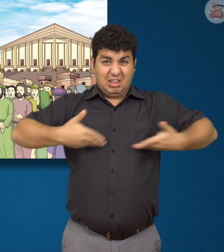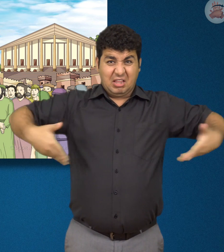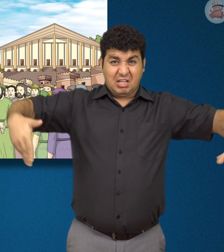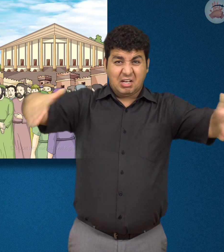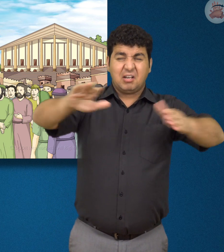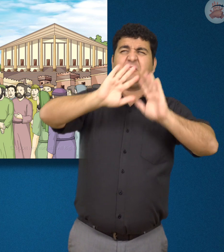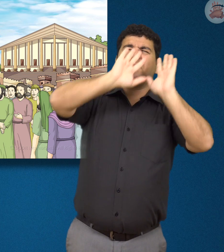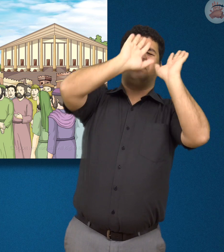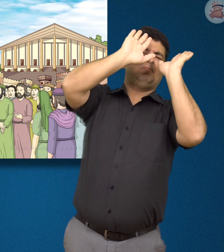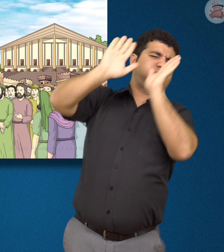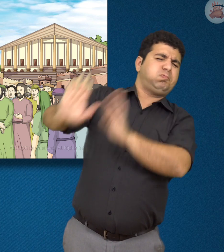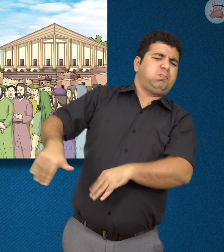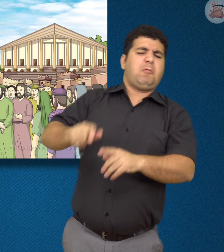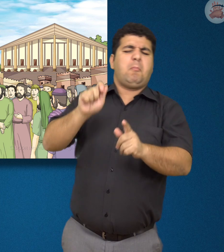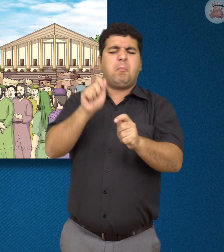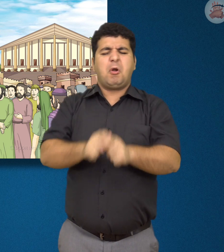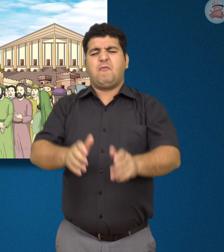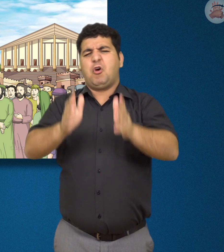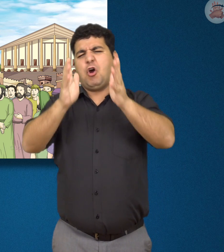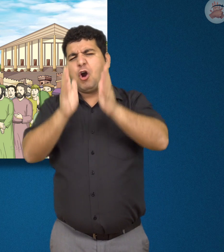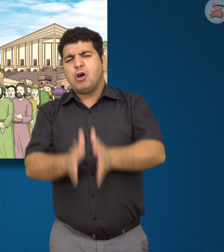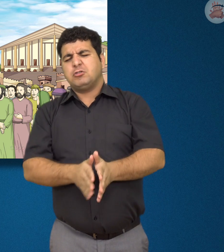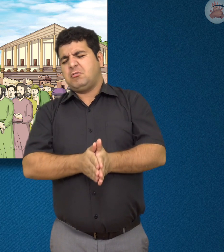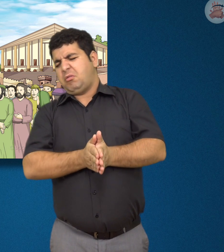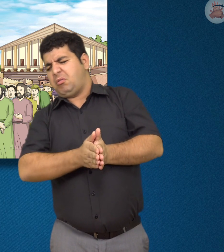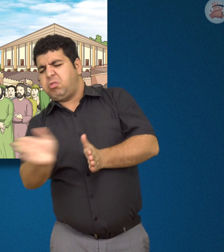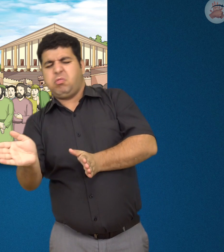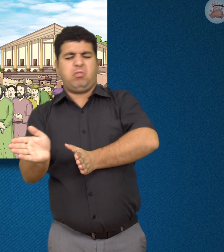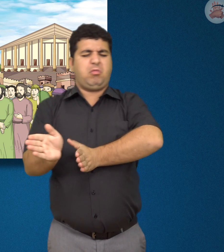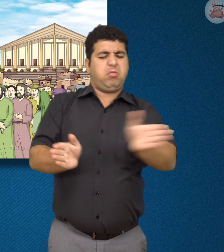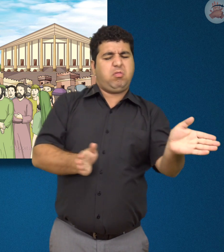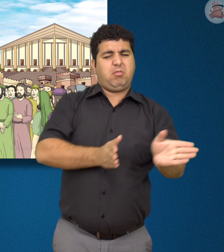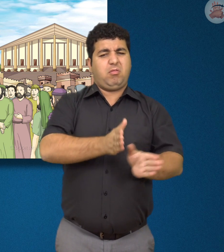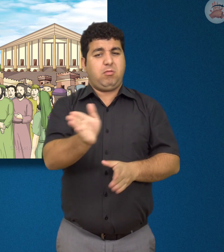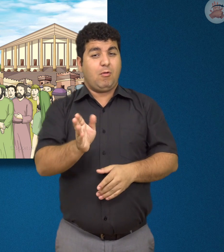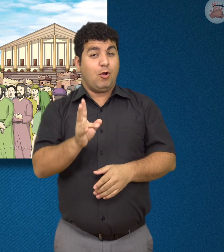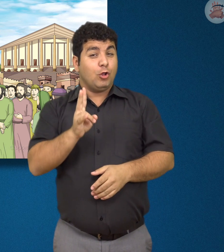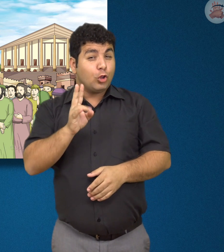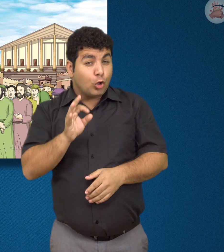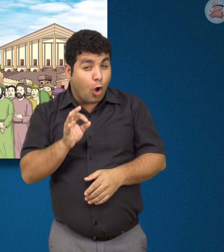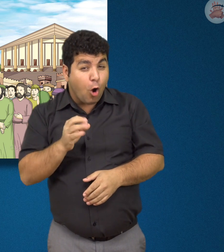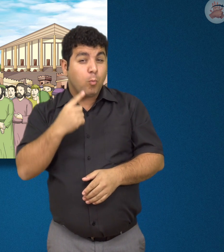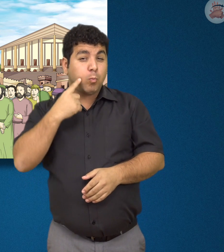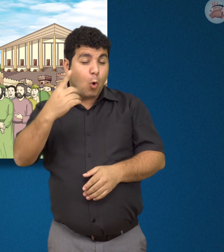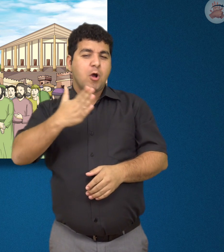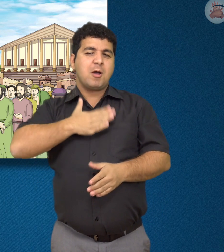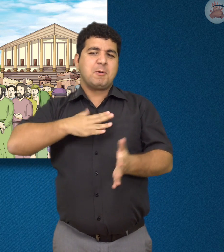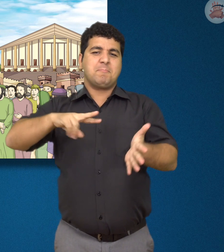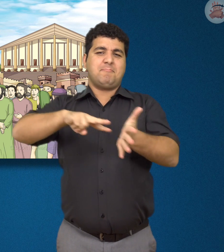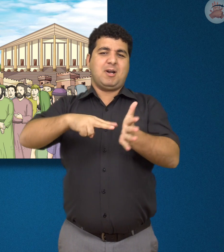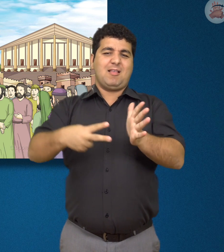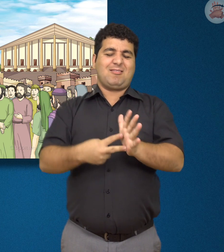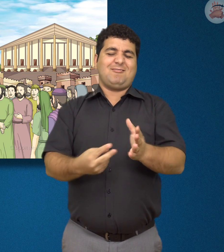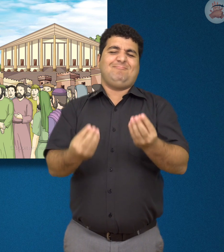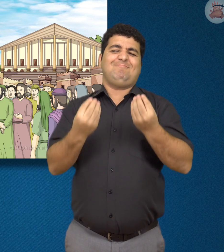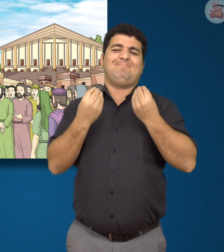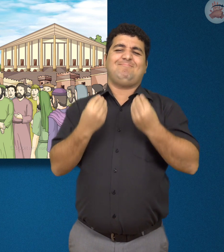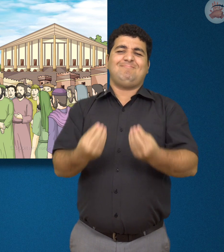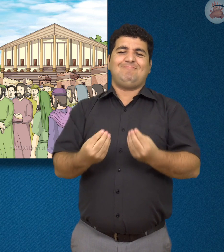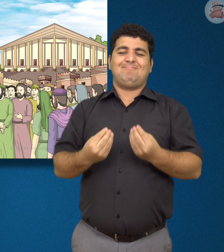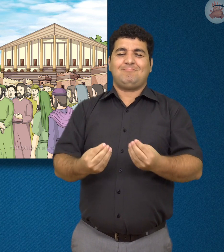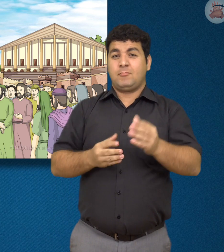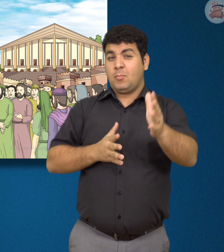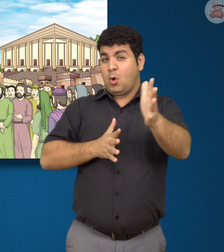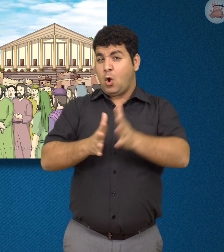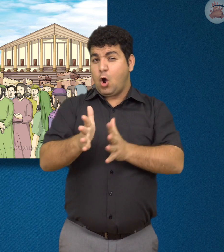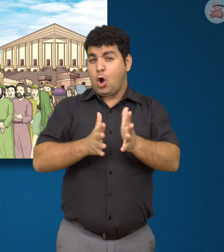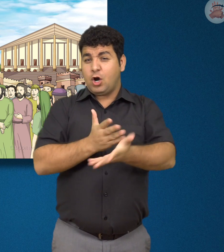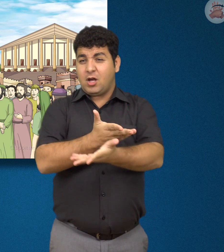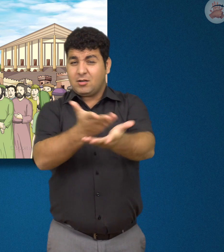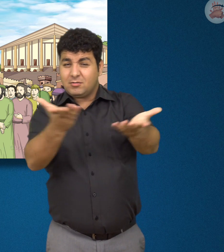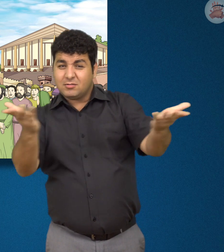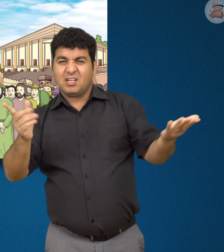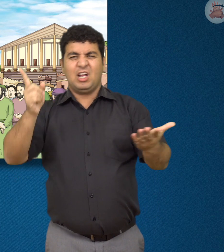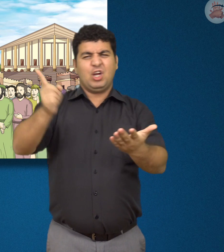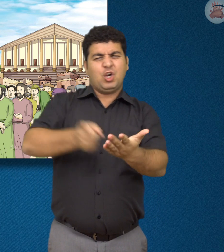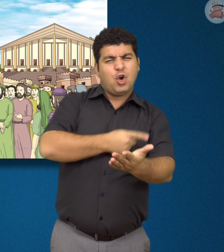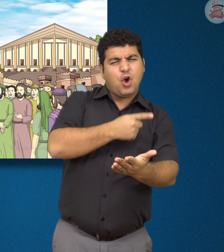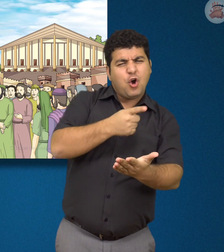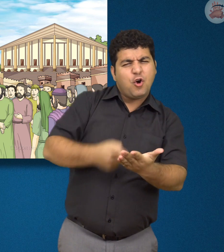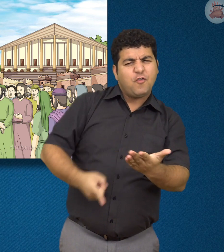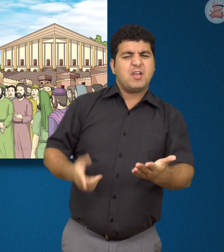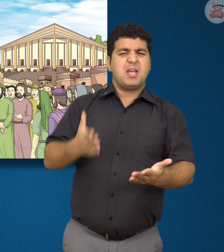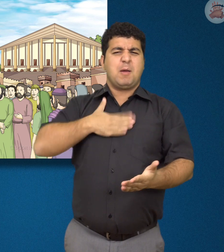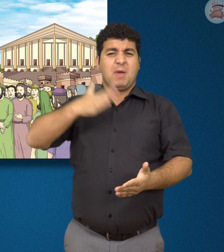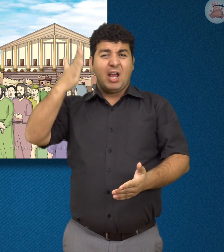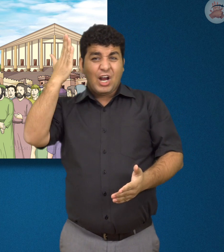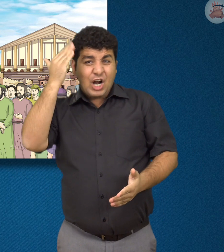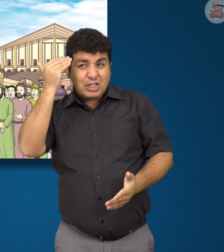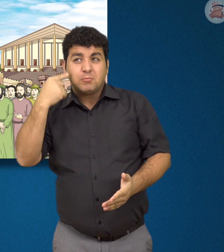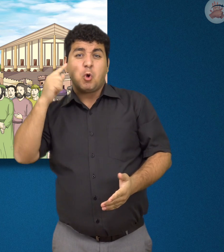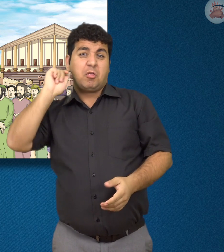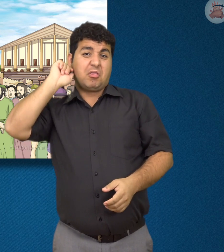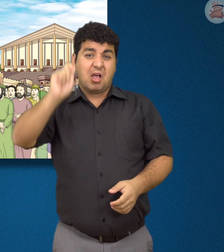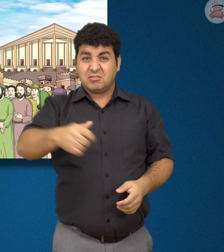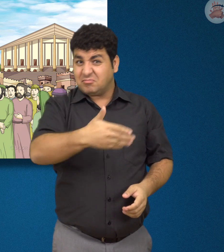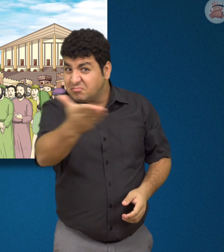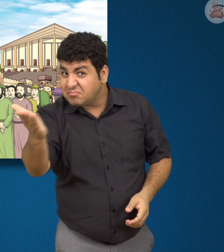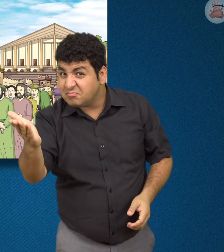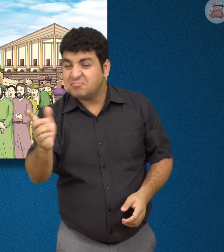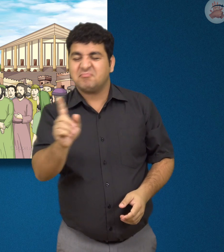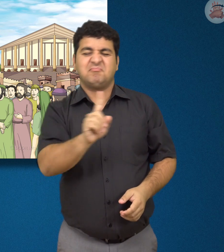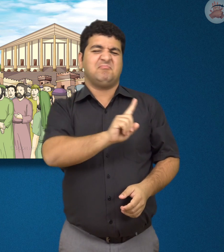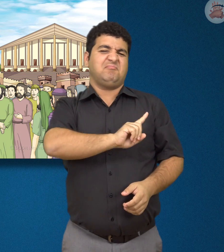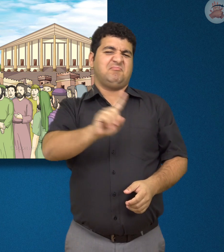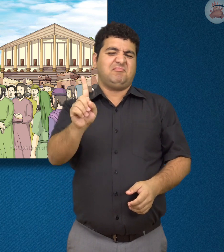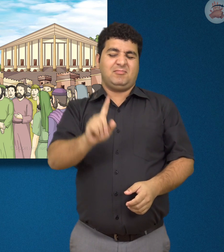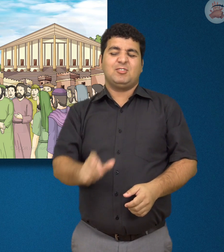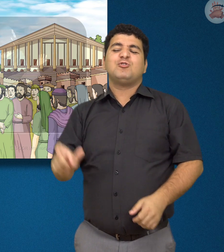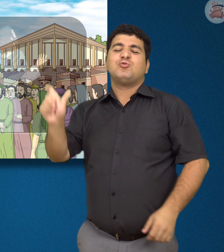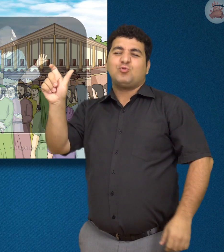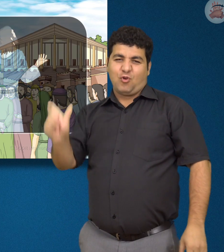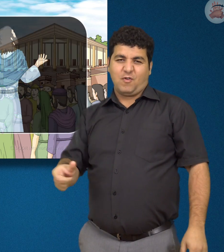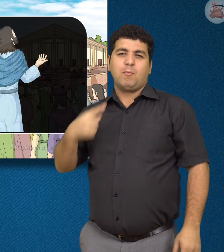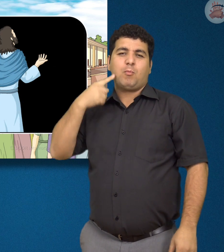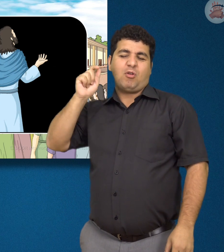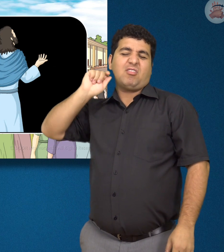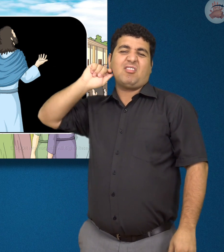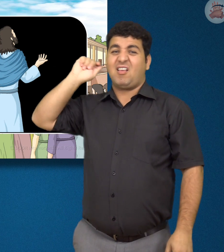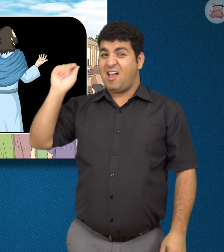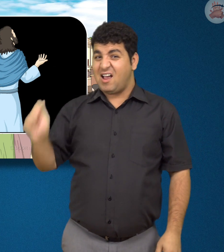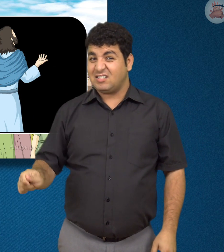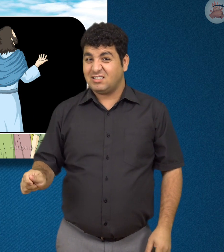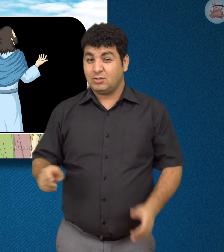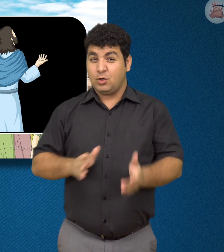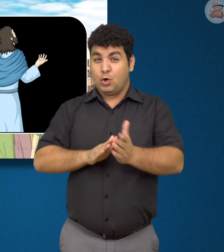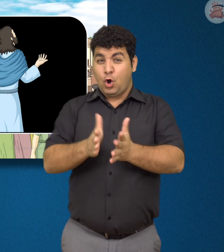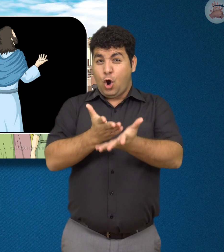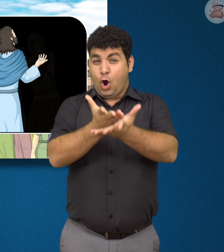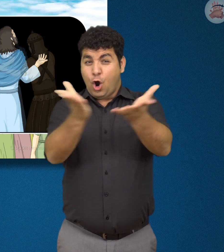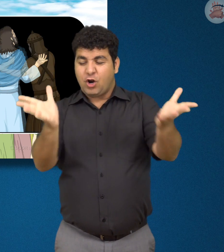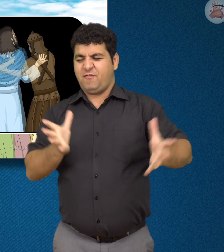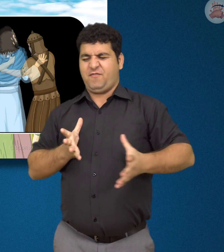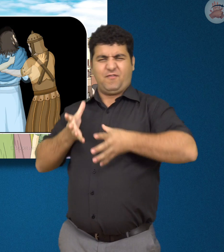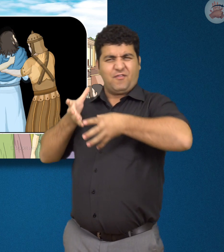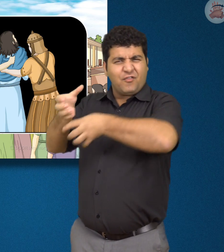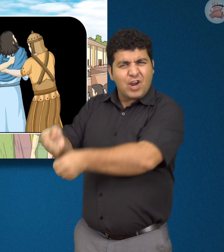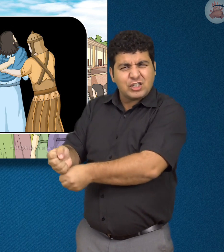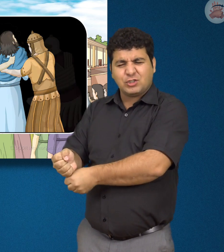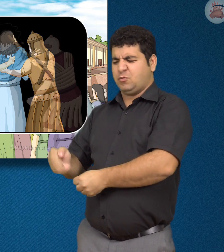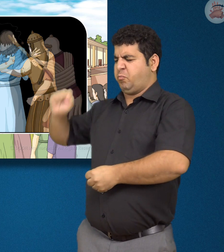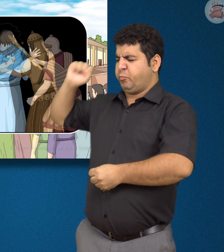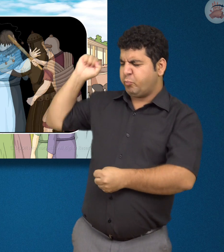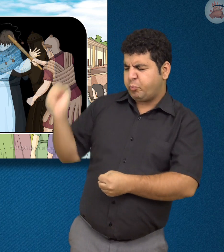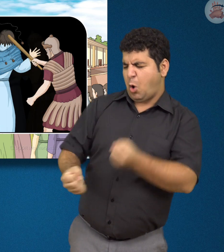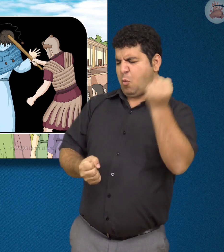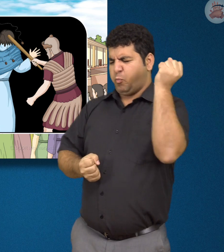and the LORD has laid upon Him the iniquity of us all.